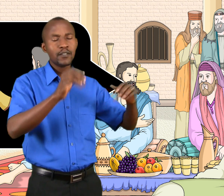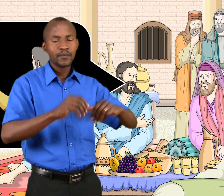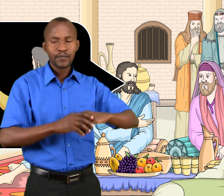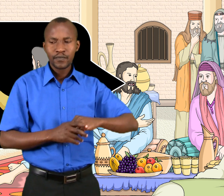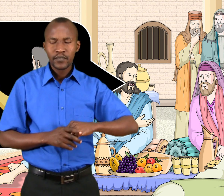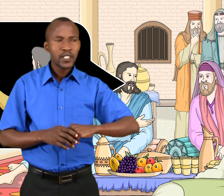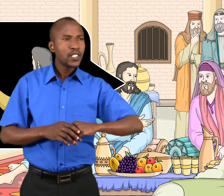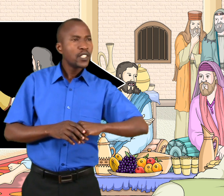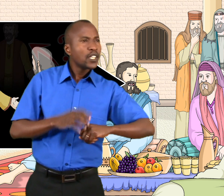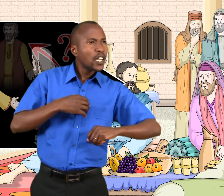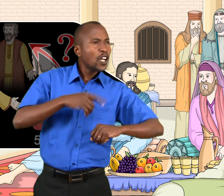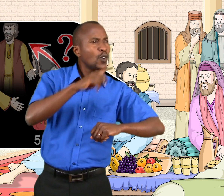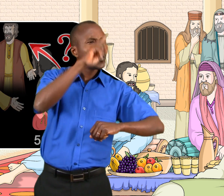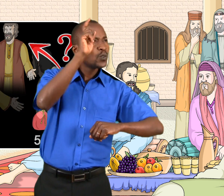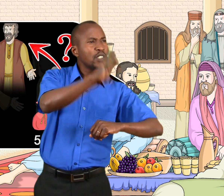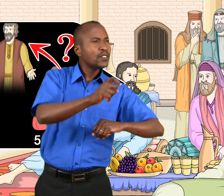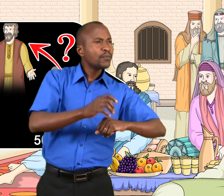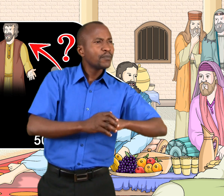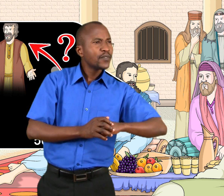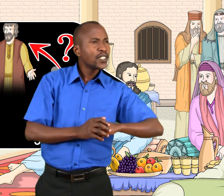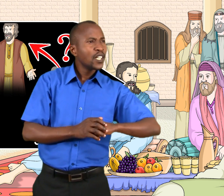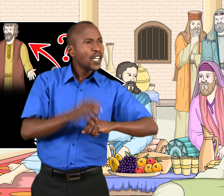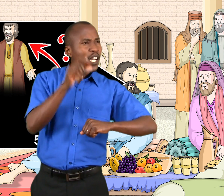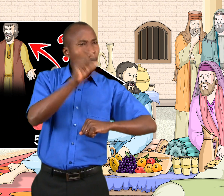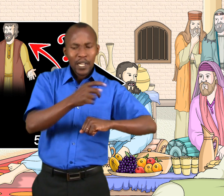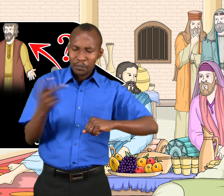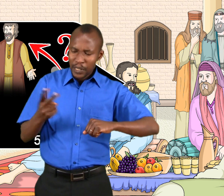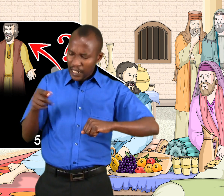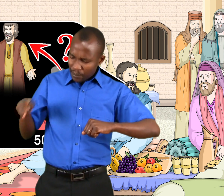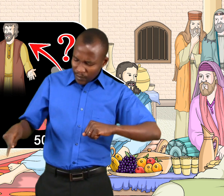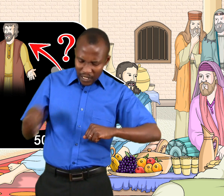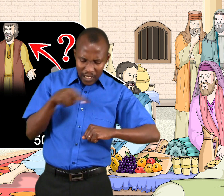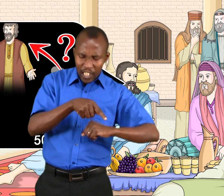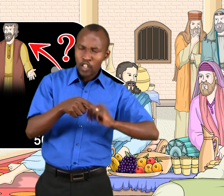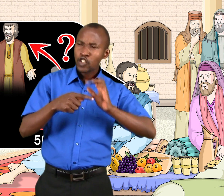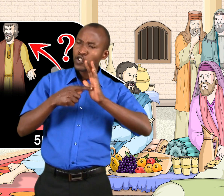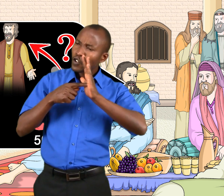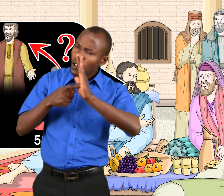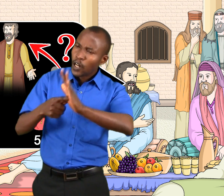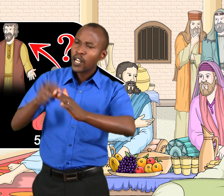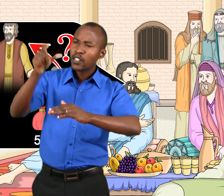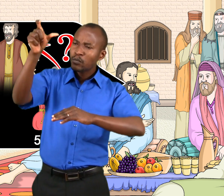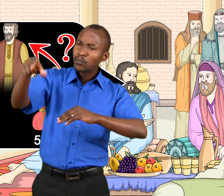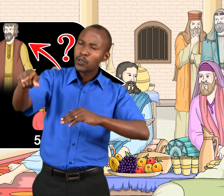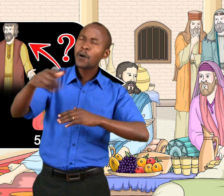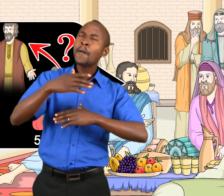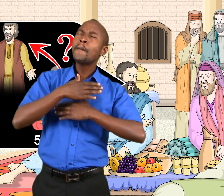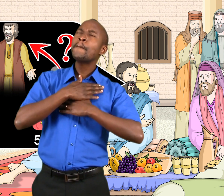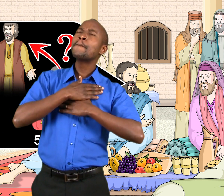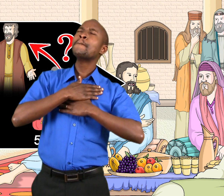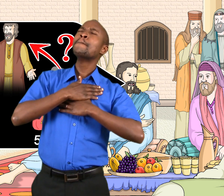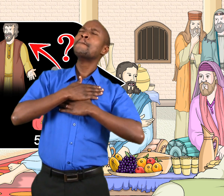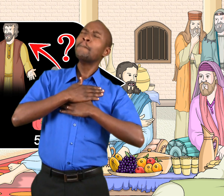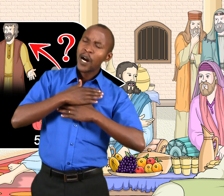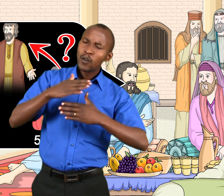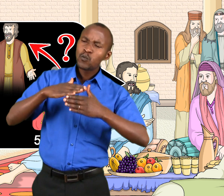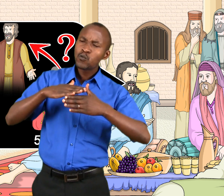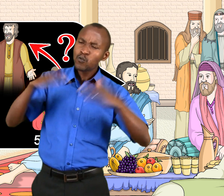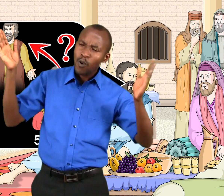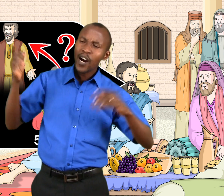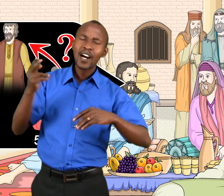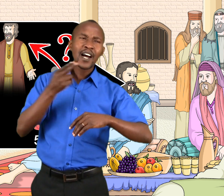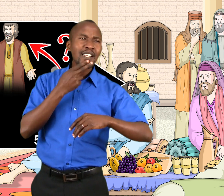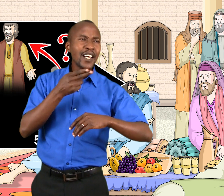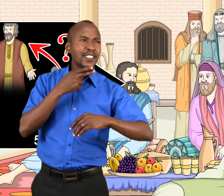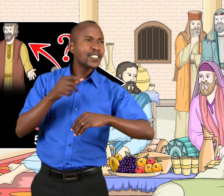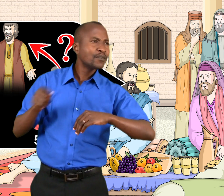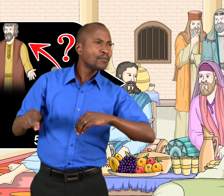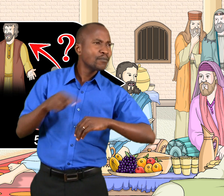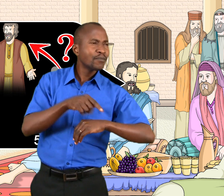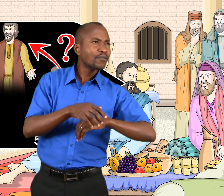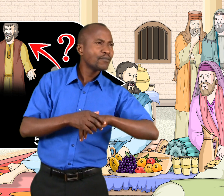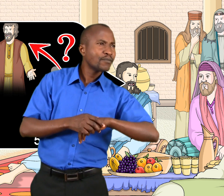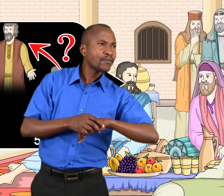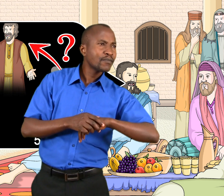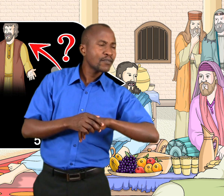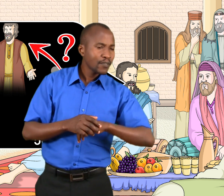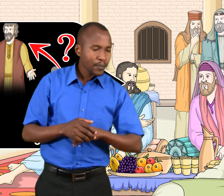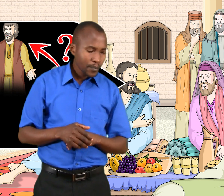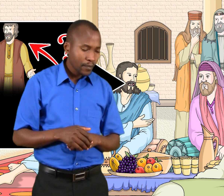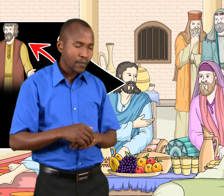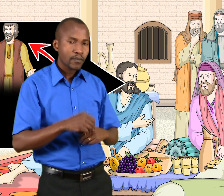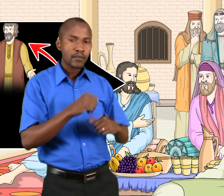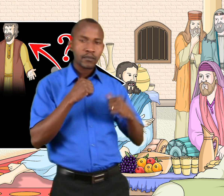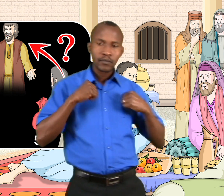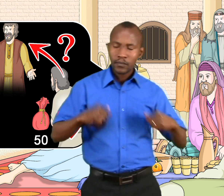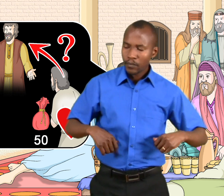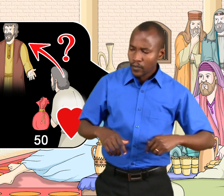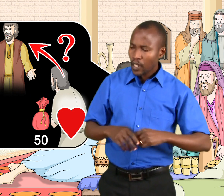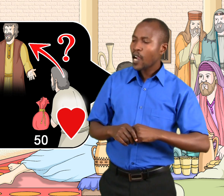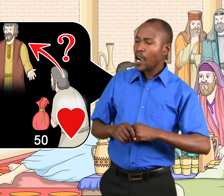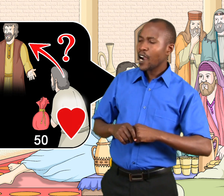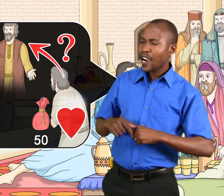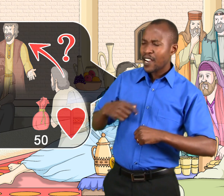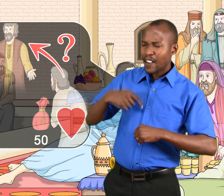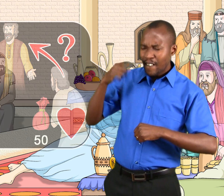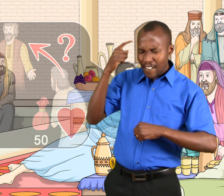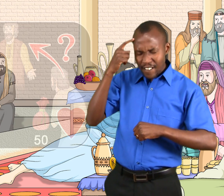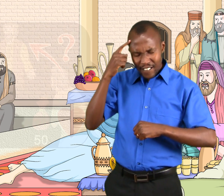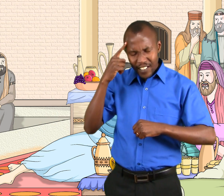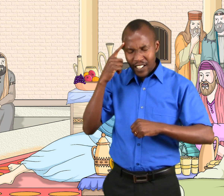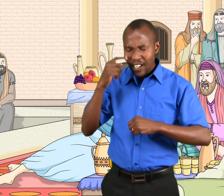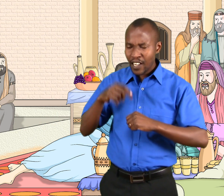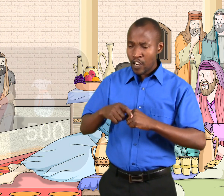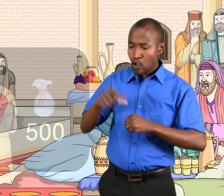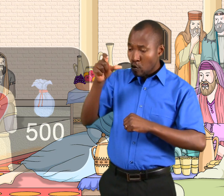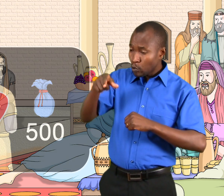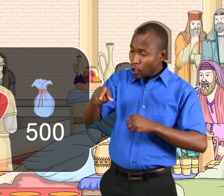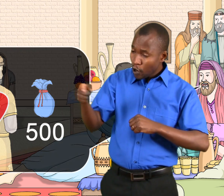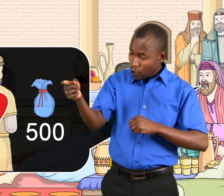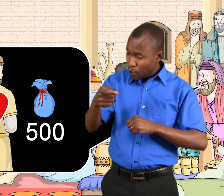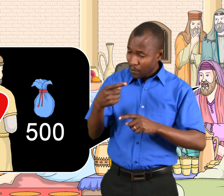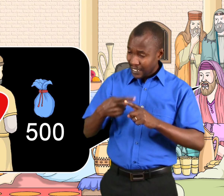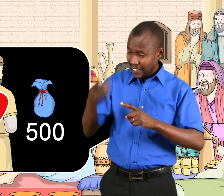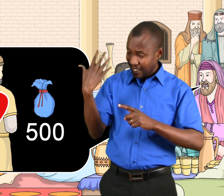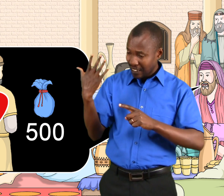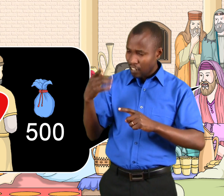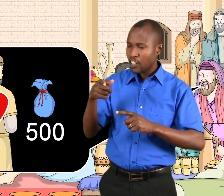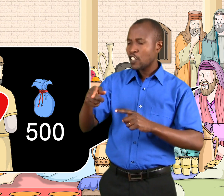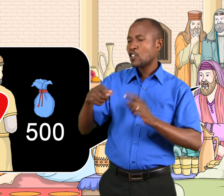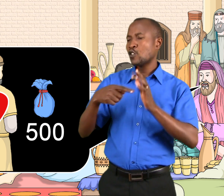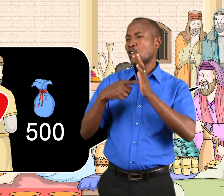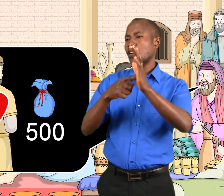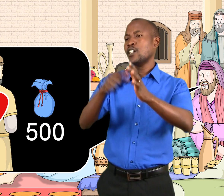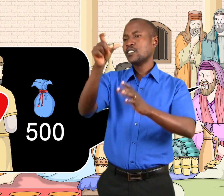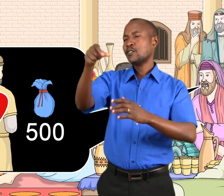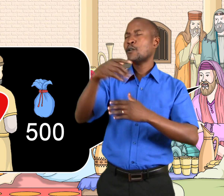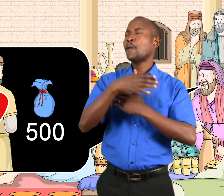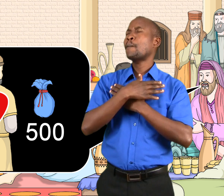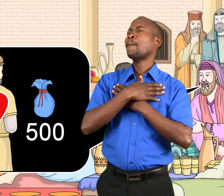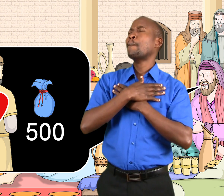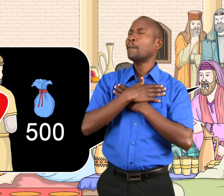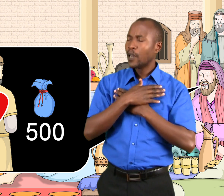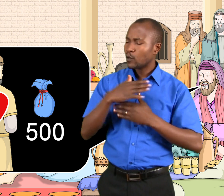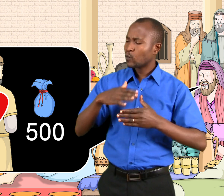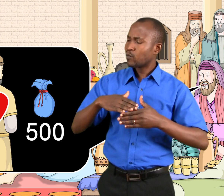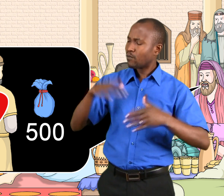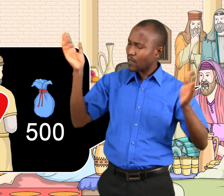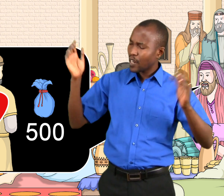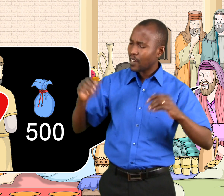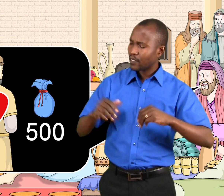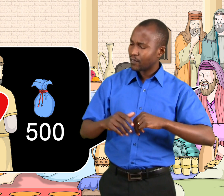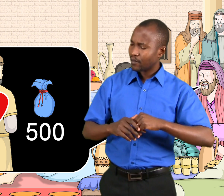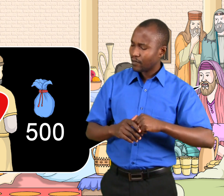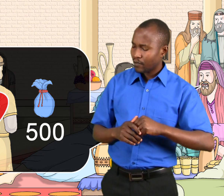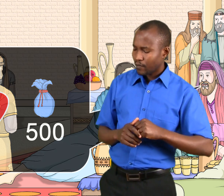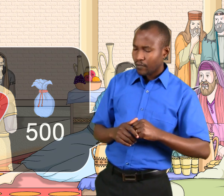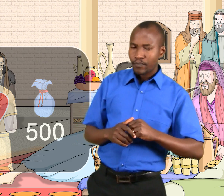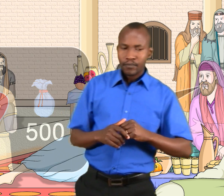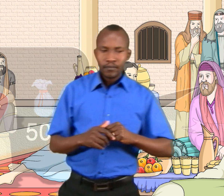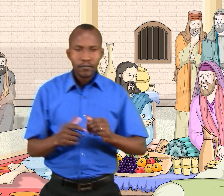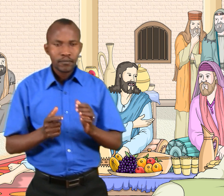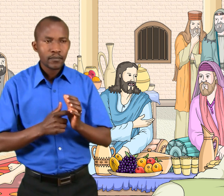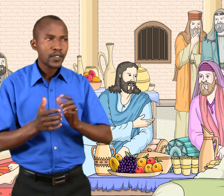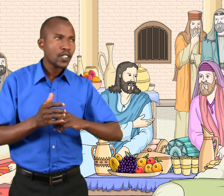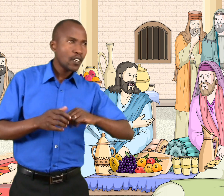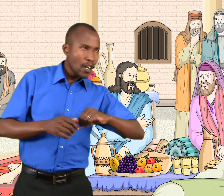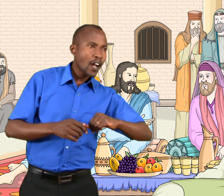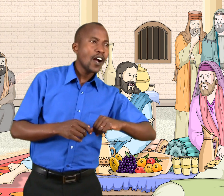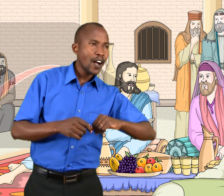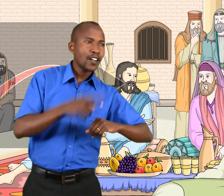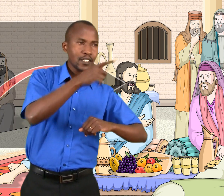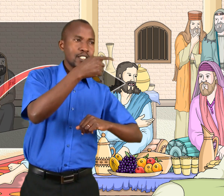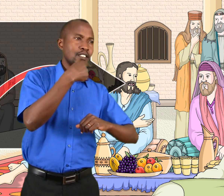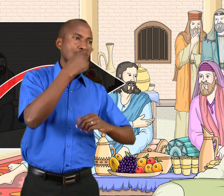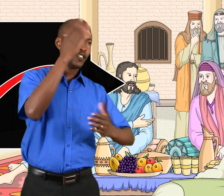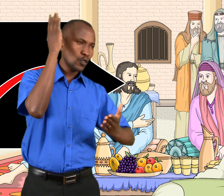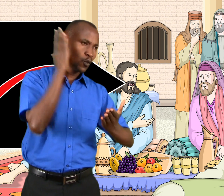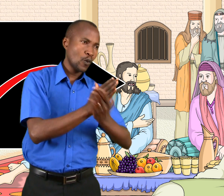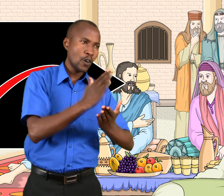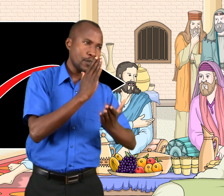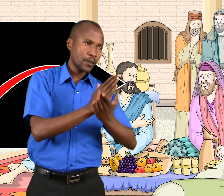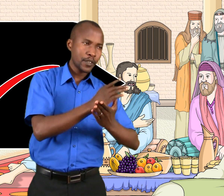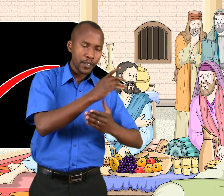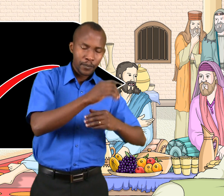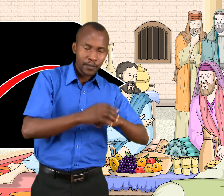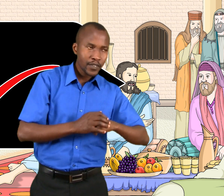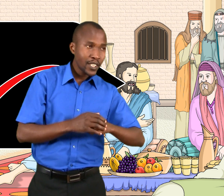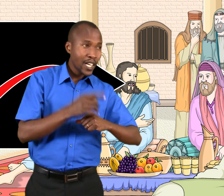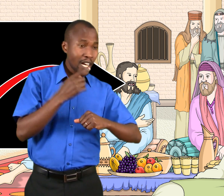Which one, then, will love him more?” “I suppose the one who was forgiven more,” Simon replied.